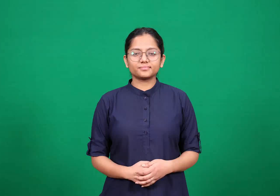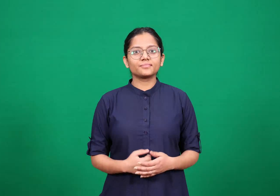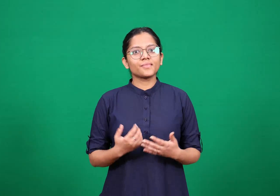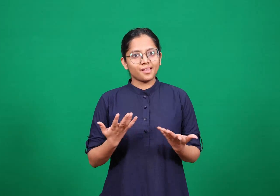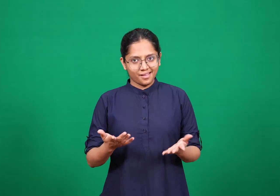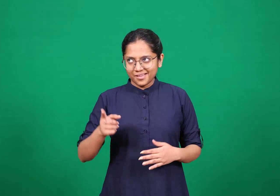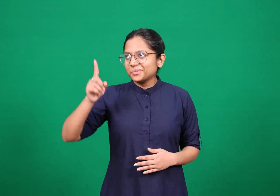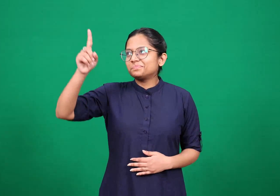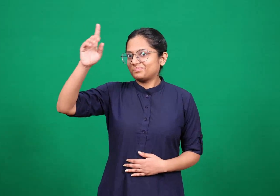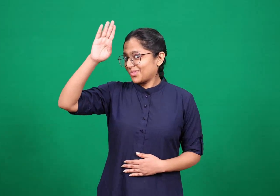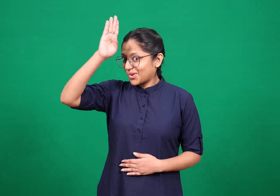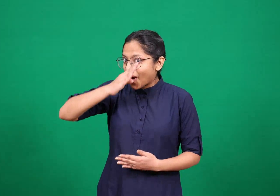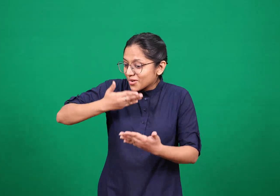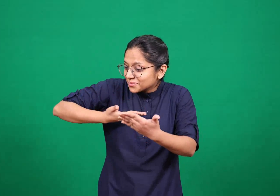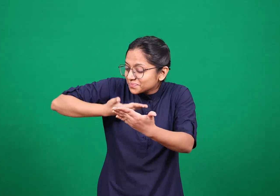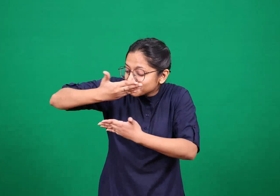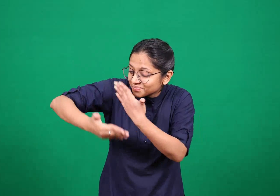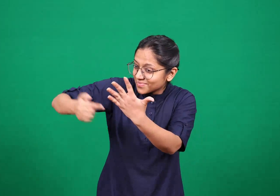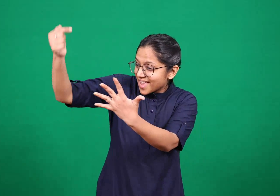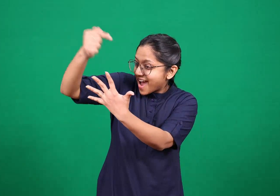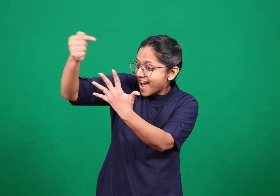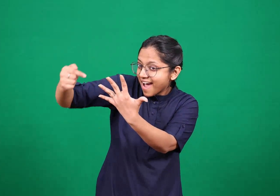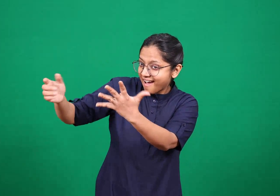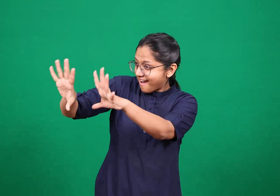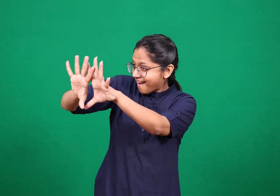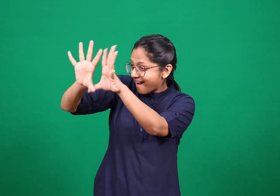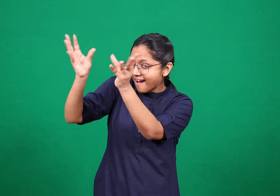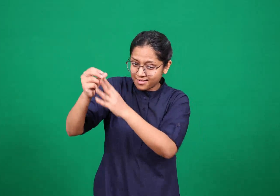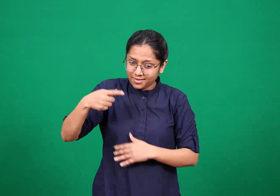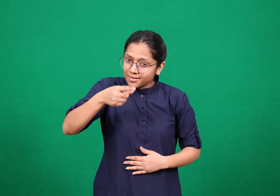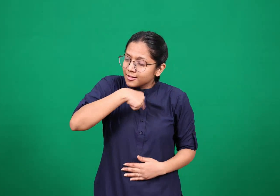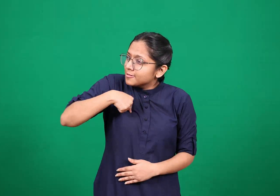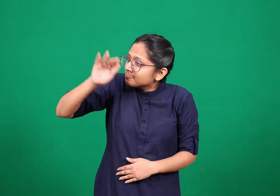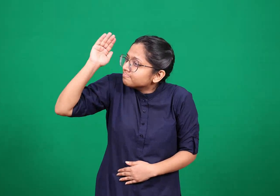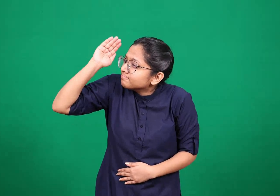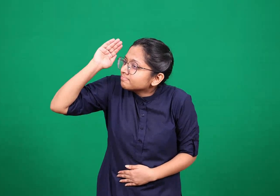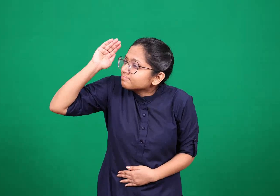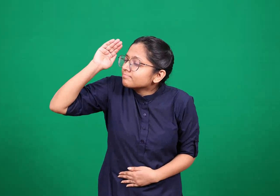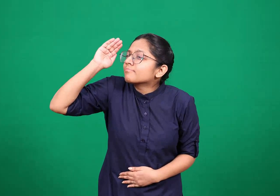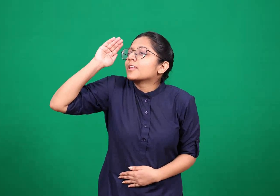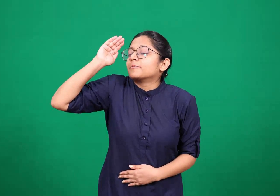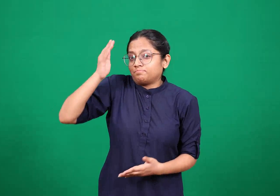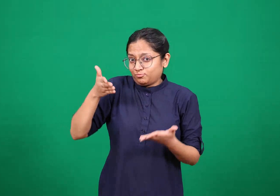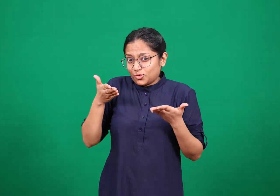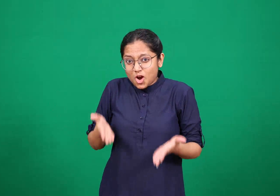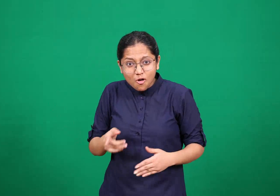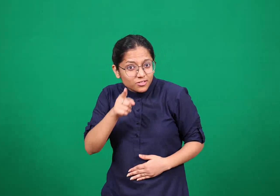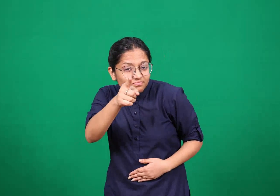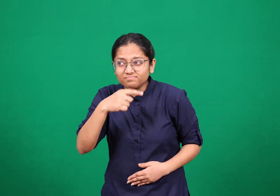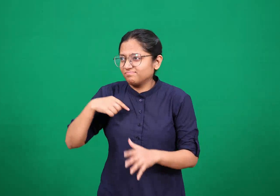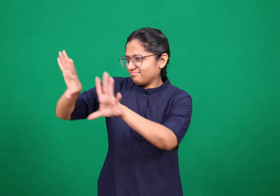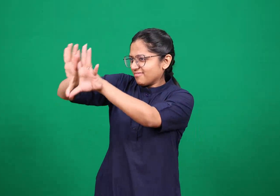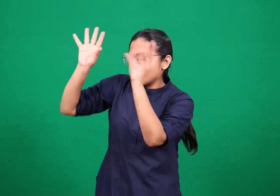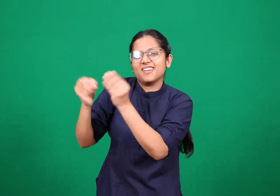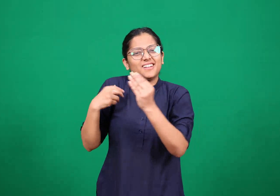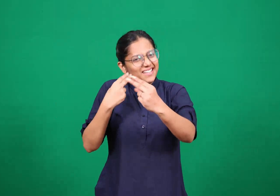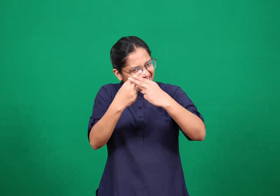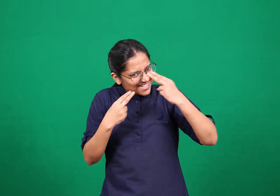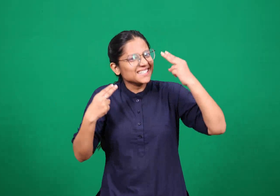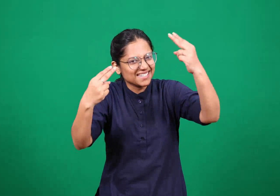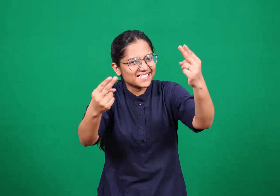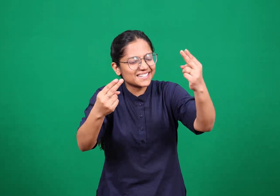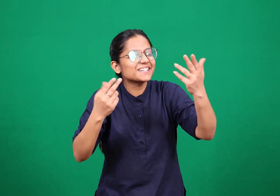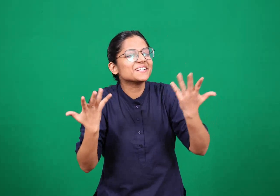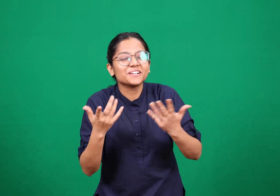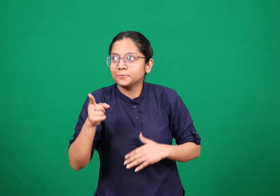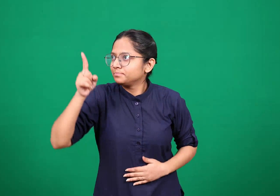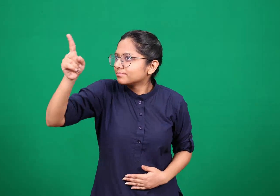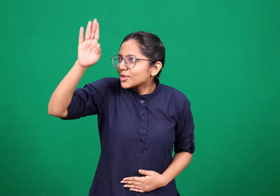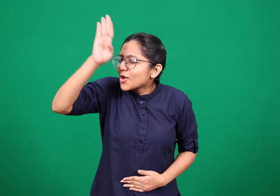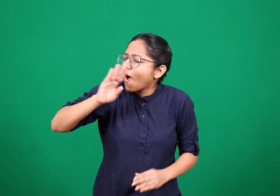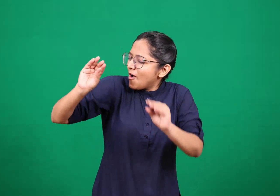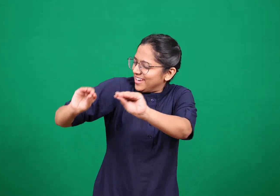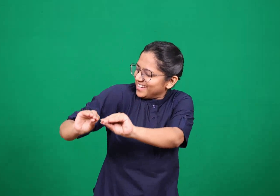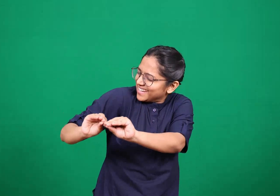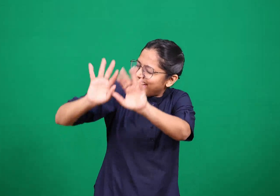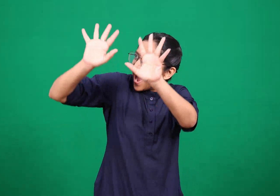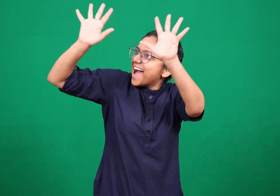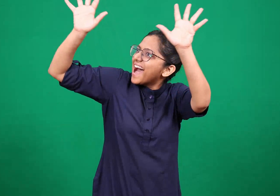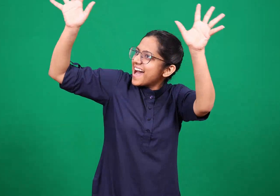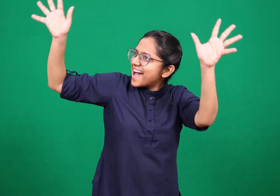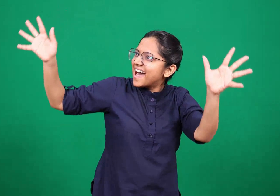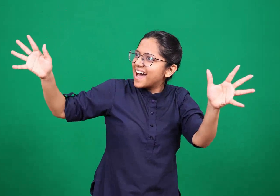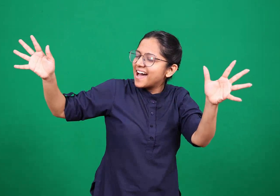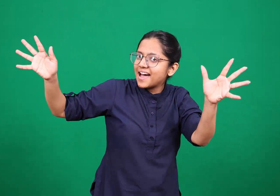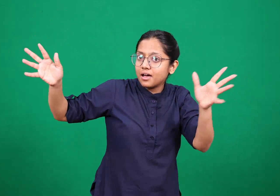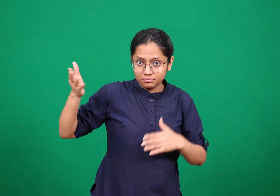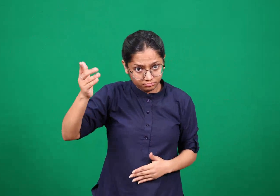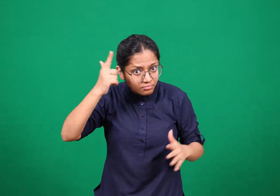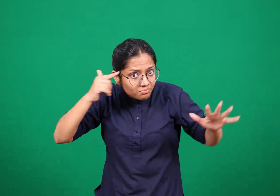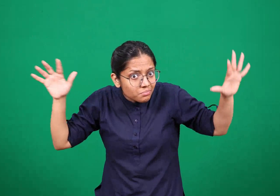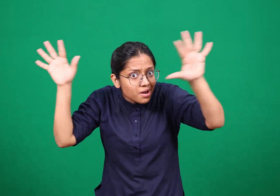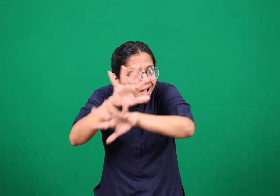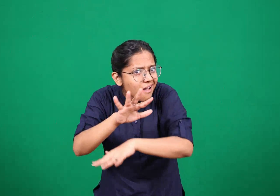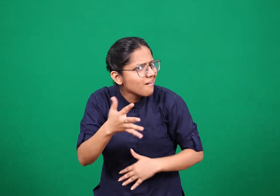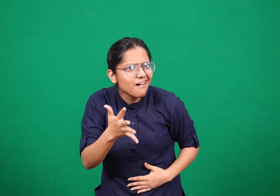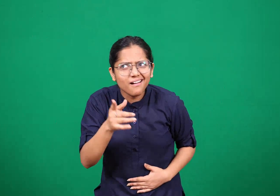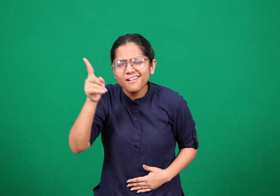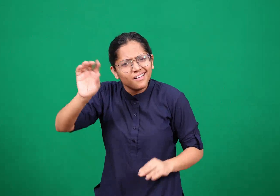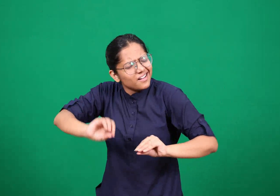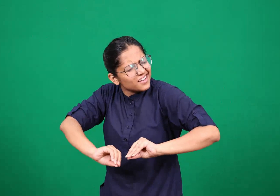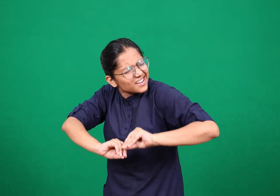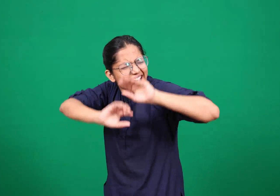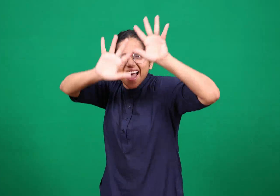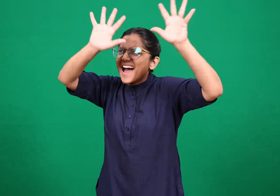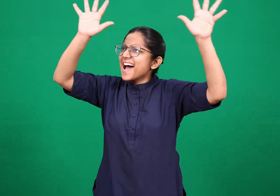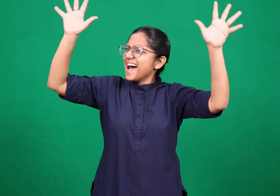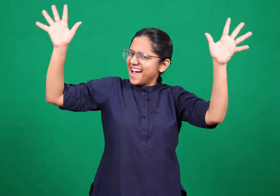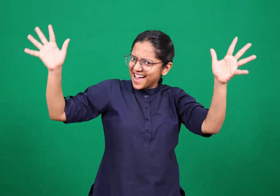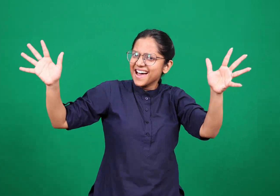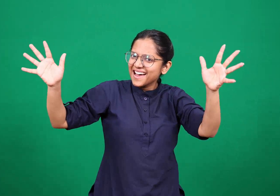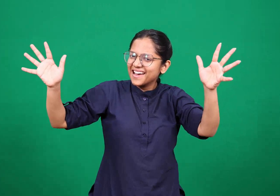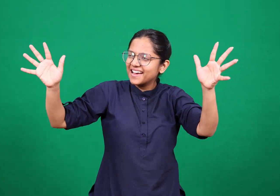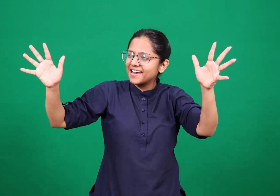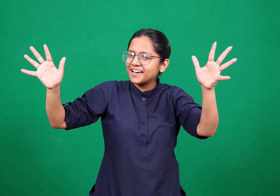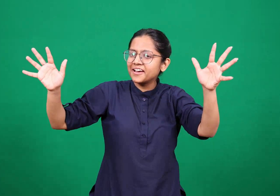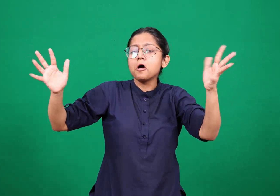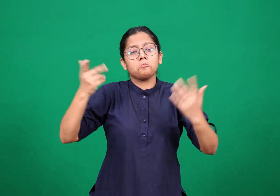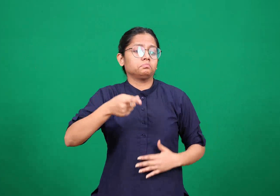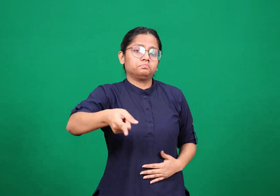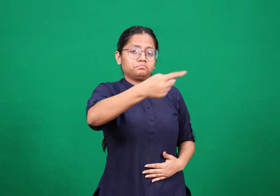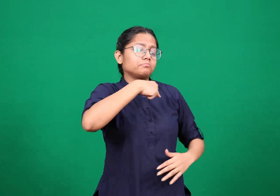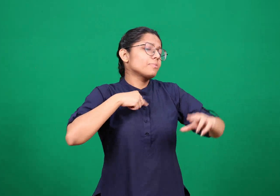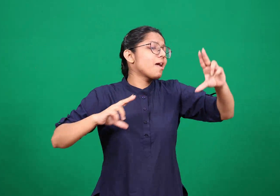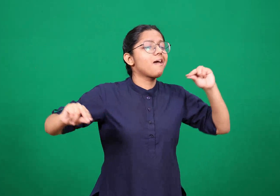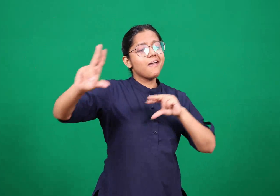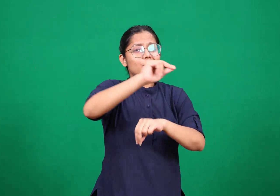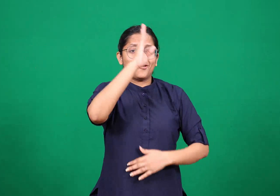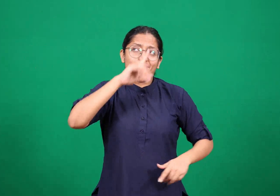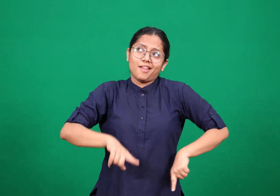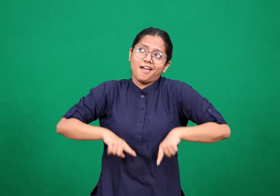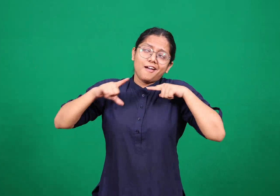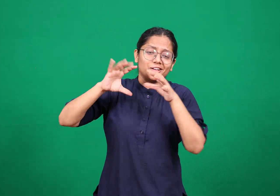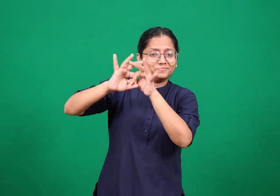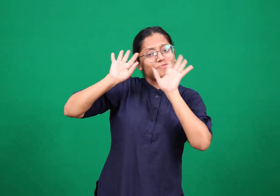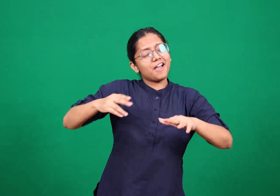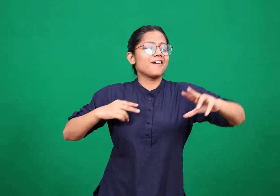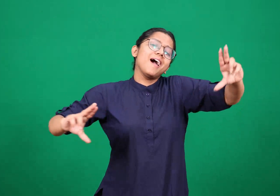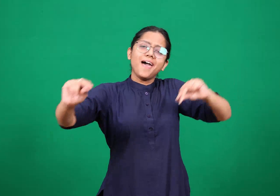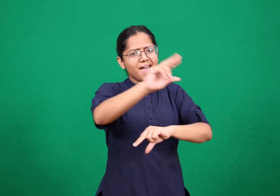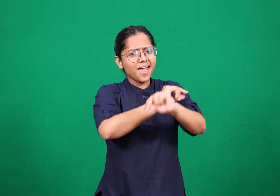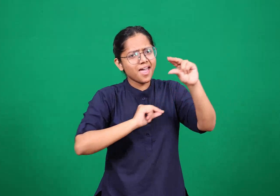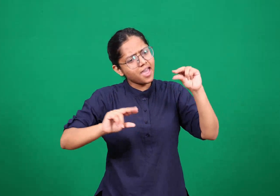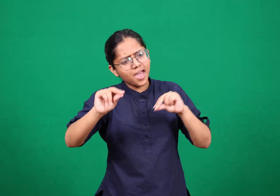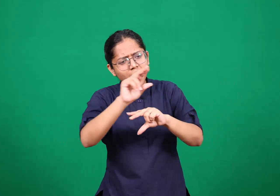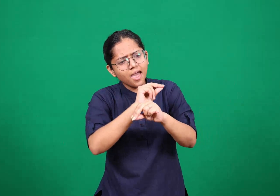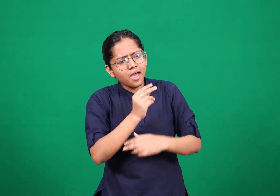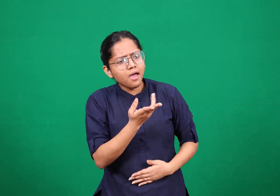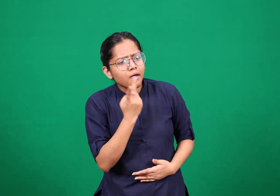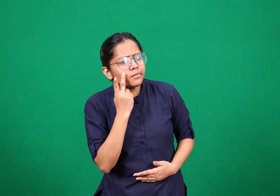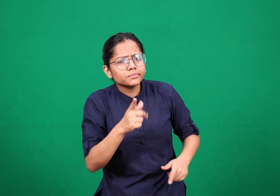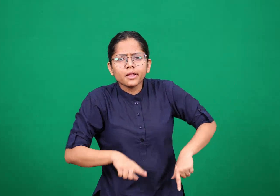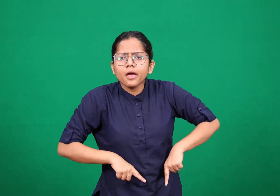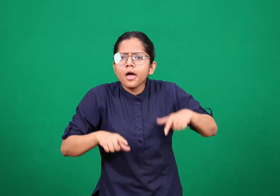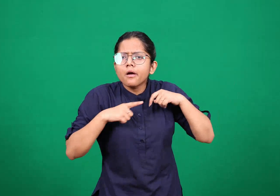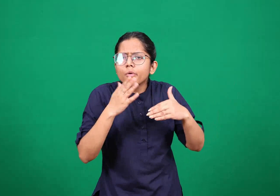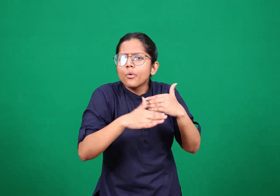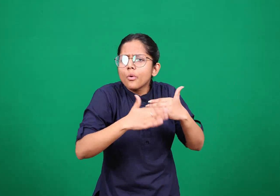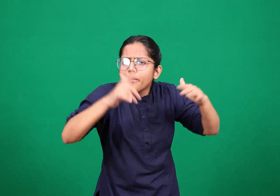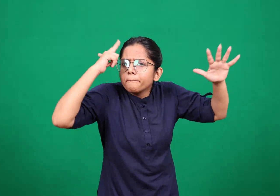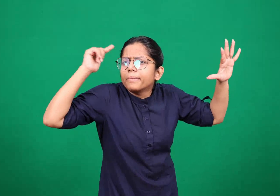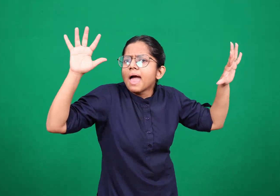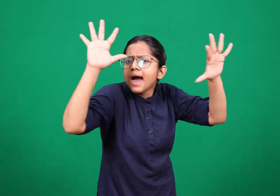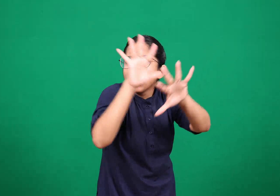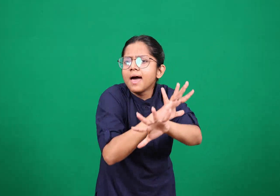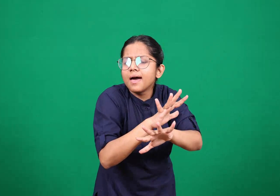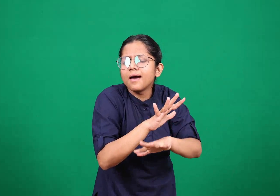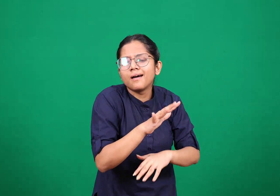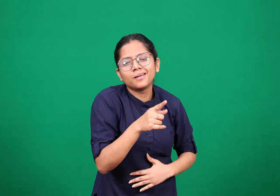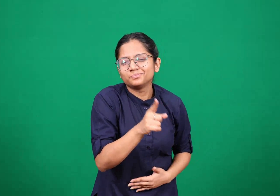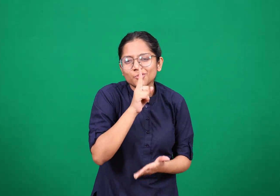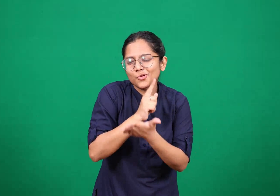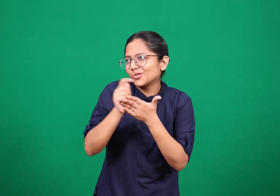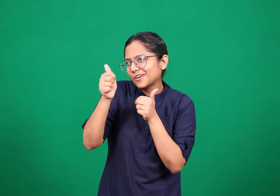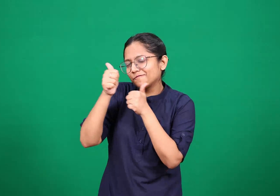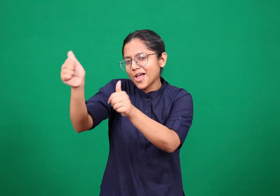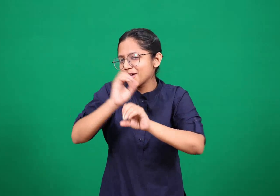And this is the message we have heard from Him and announce to you: God is light, and in Him there is no darkness at all.